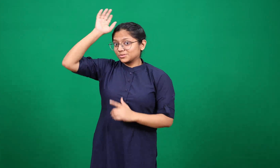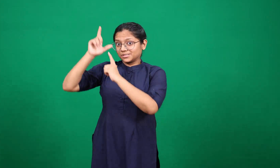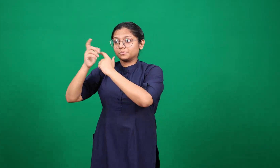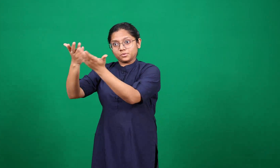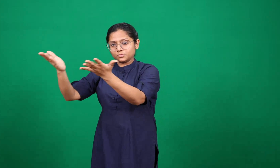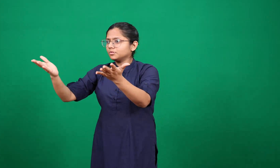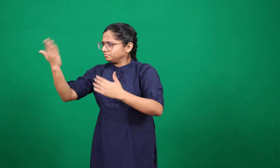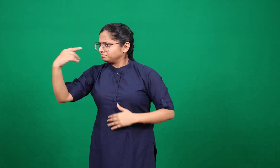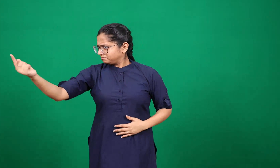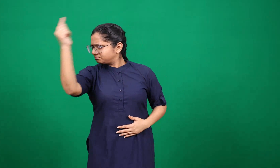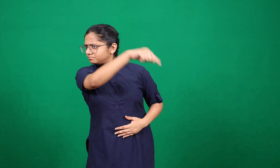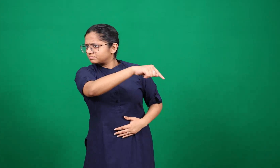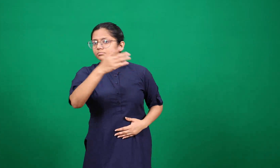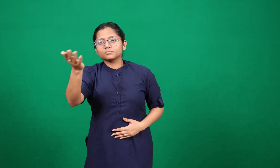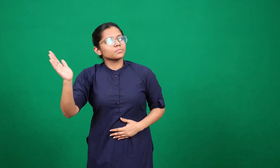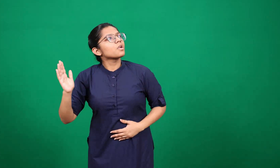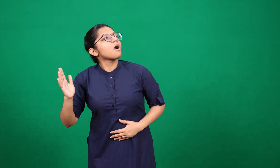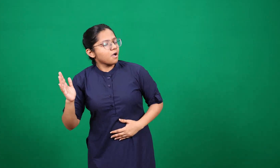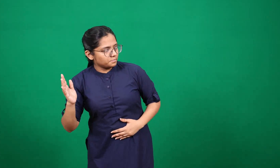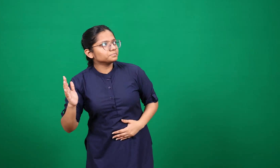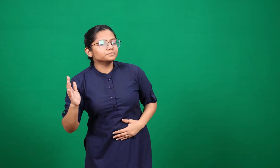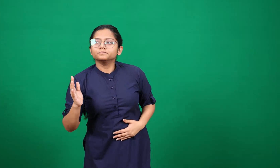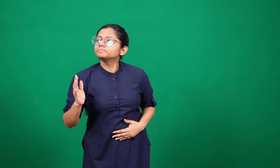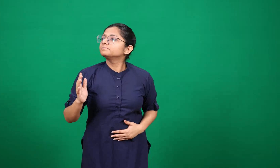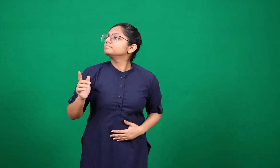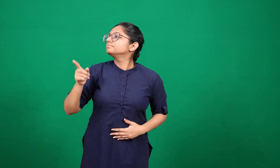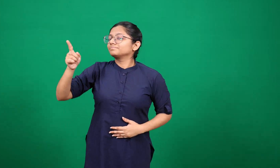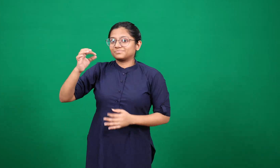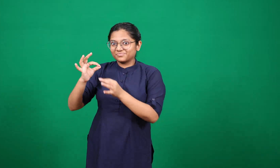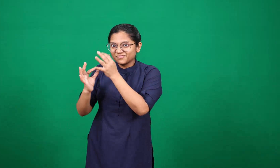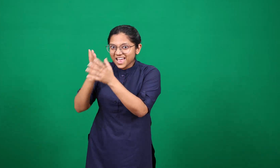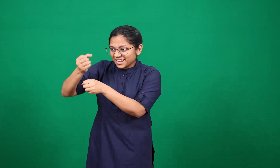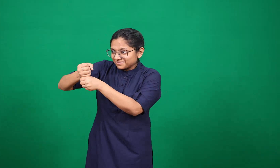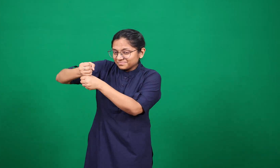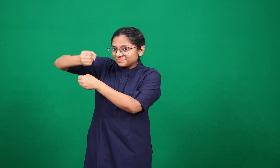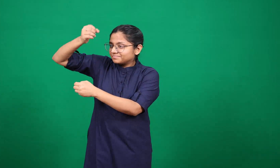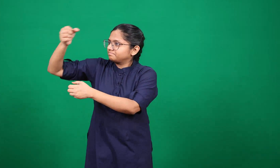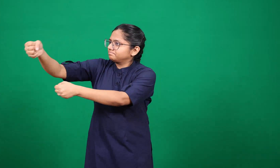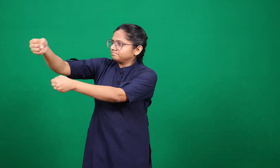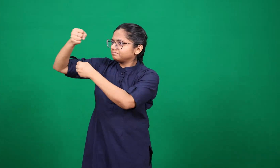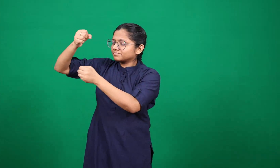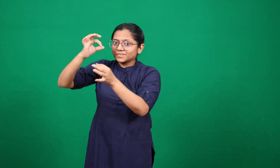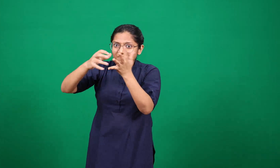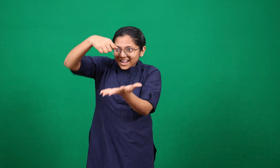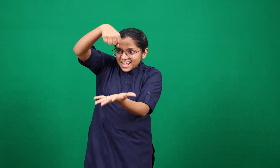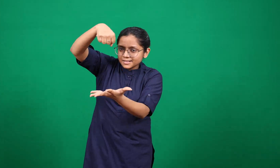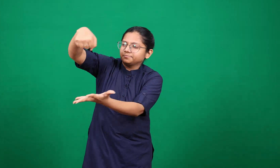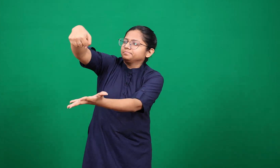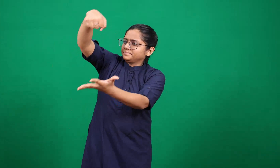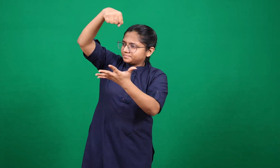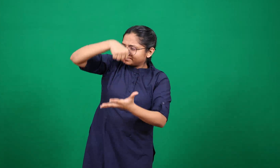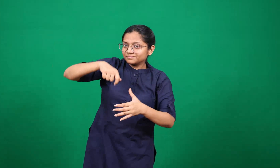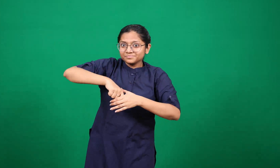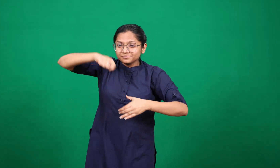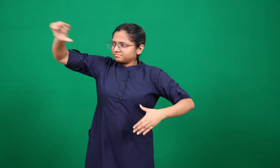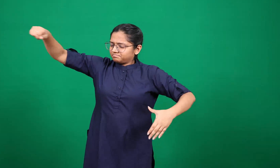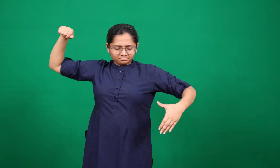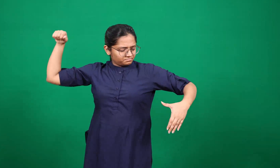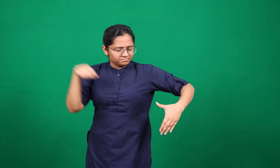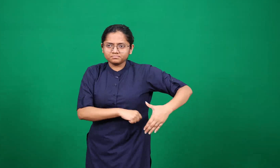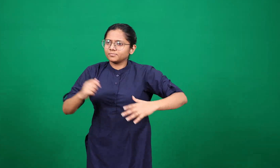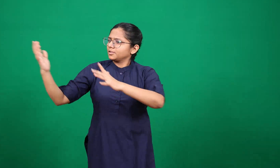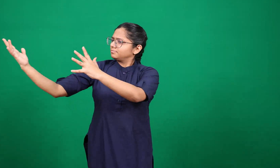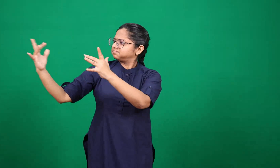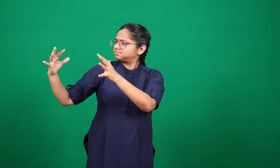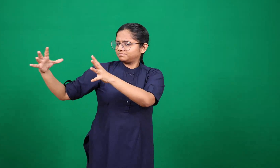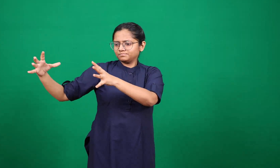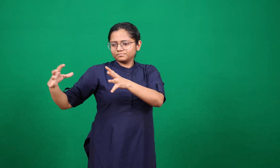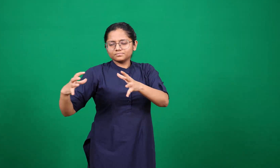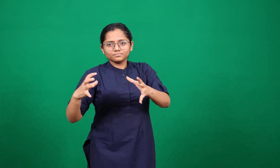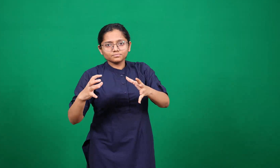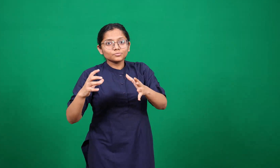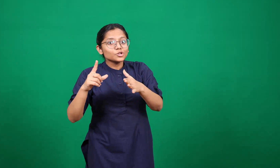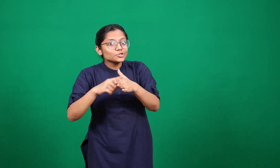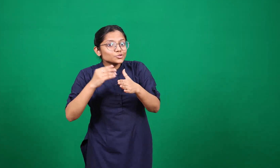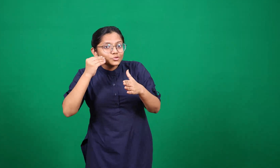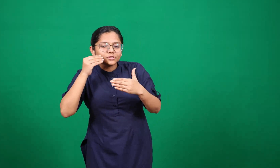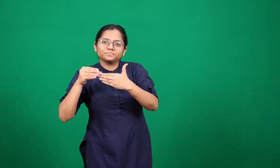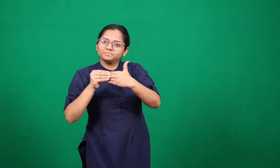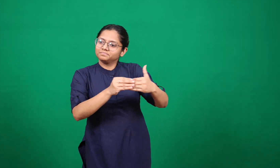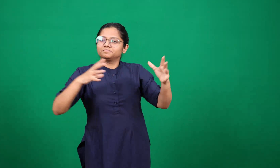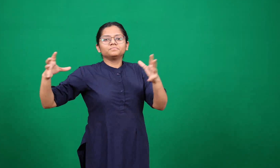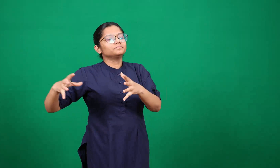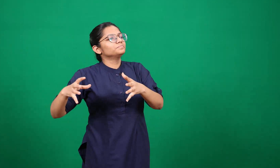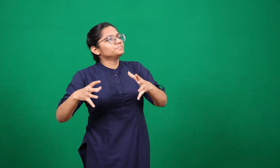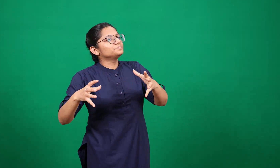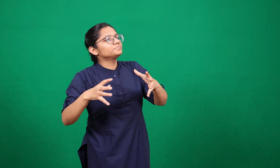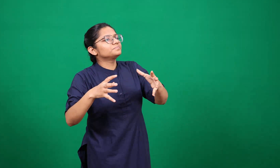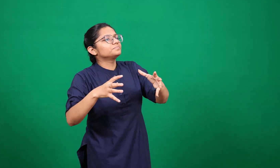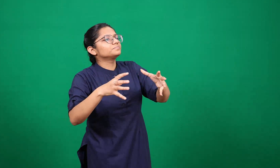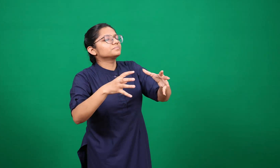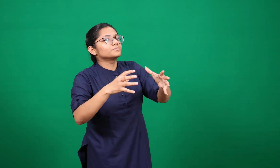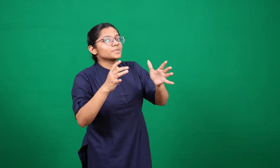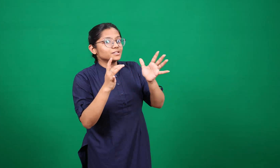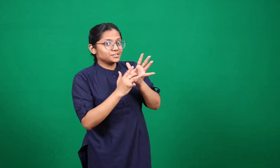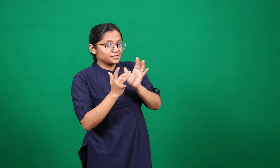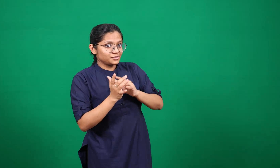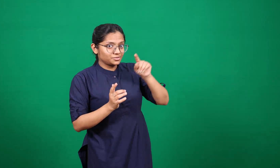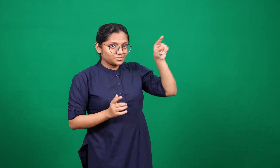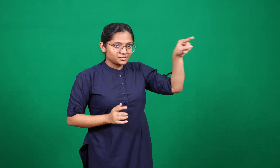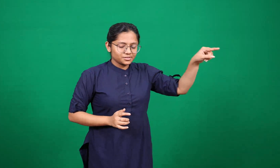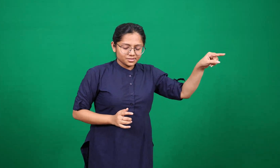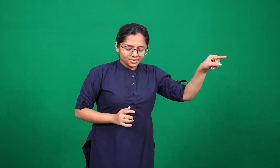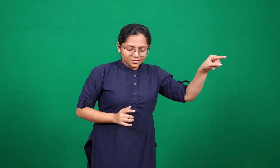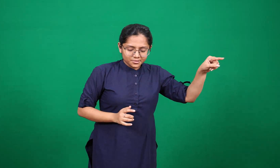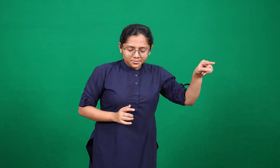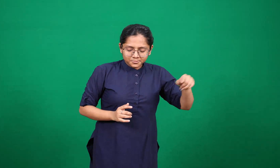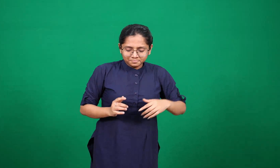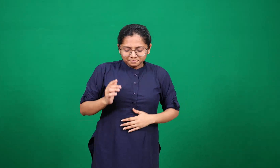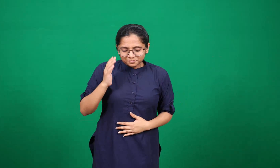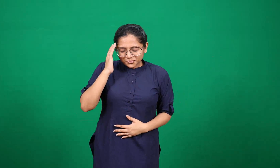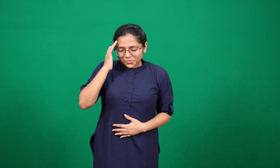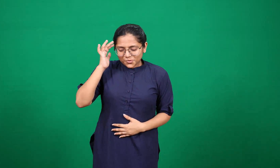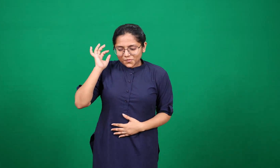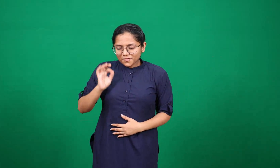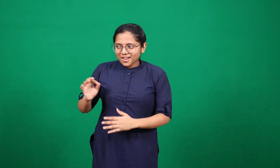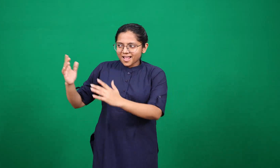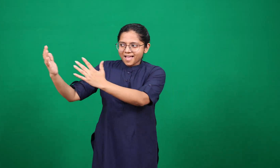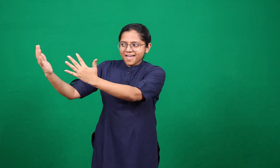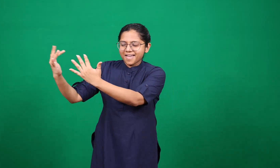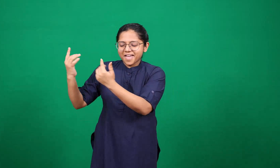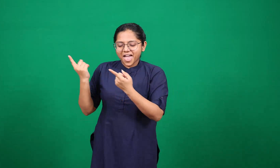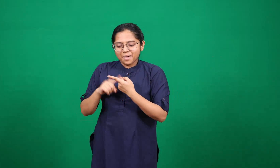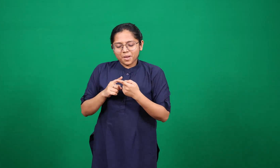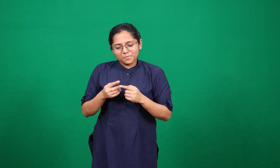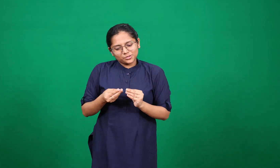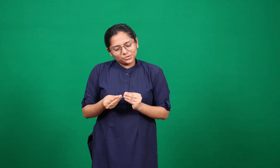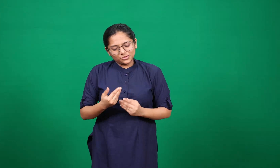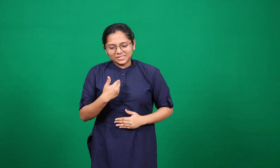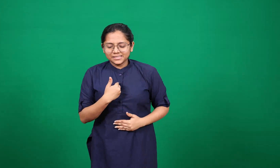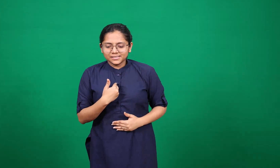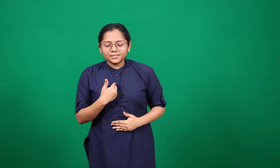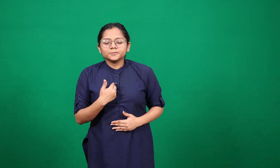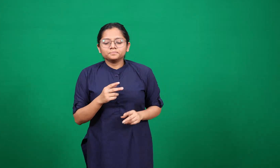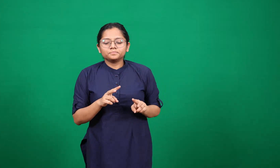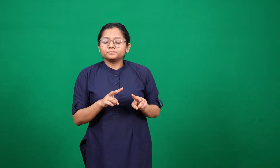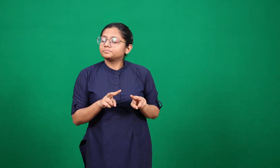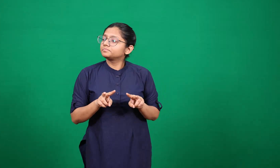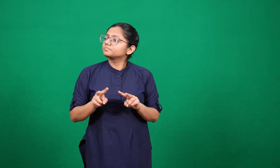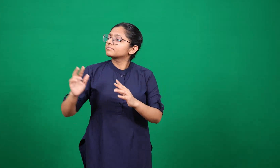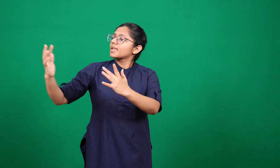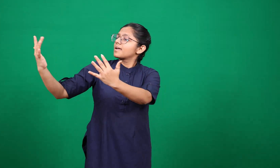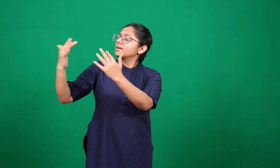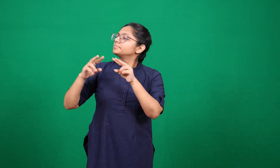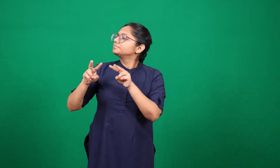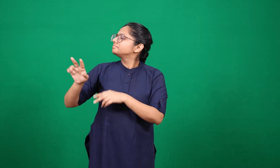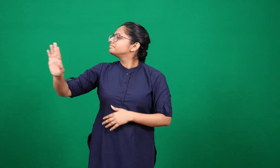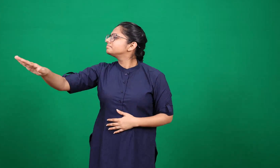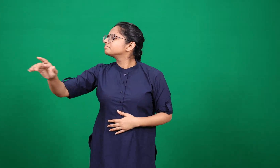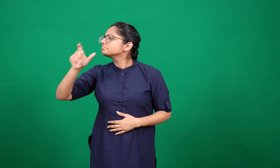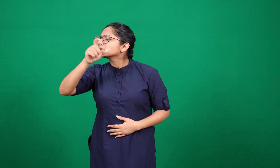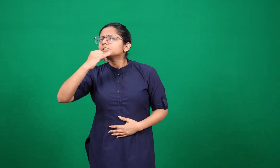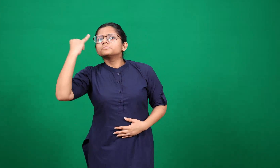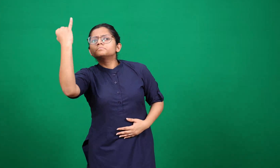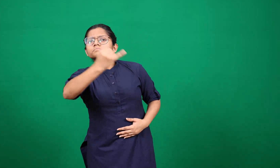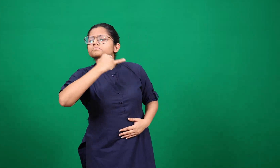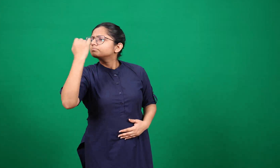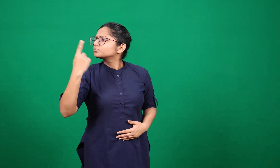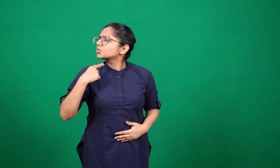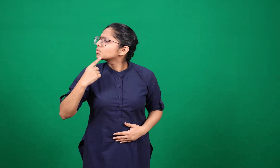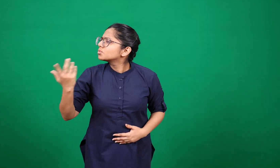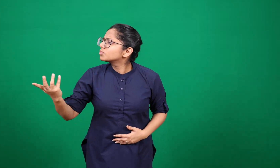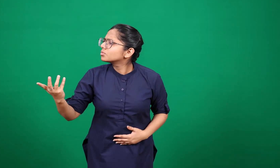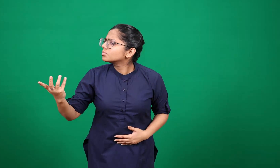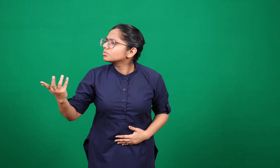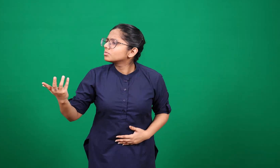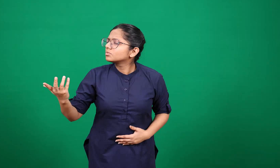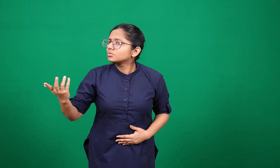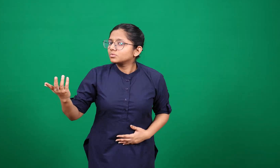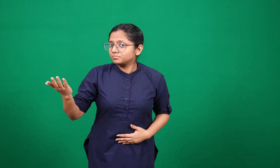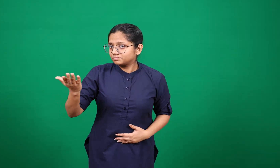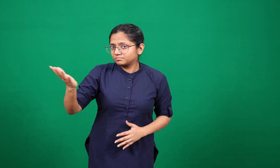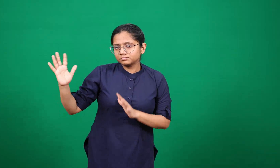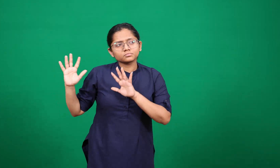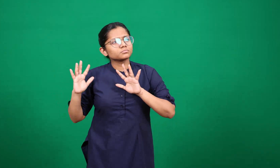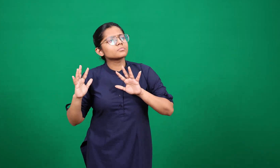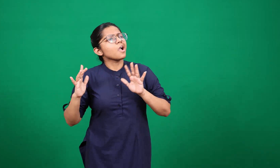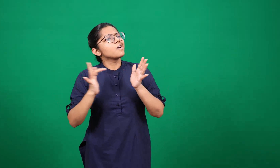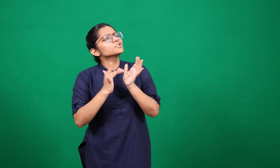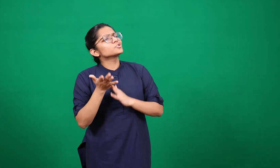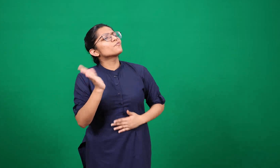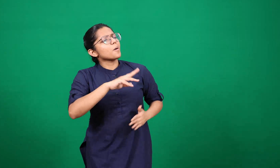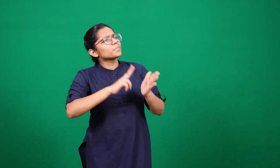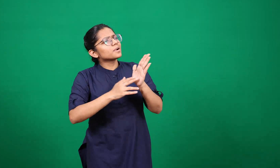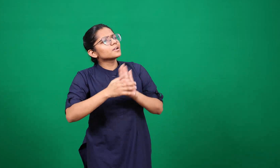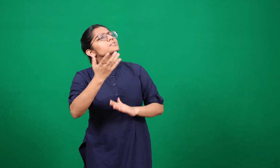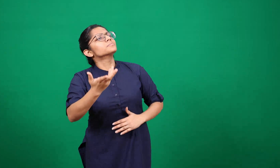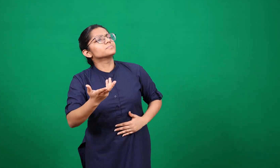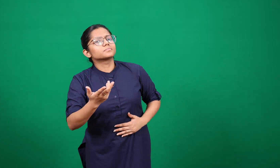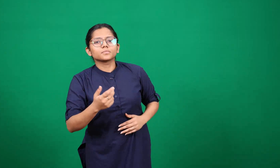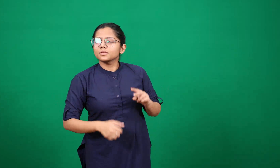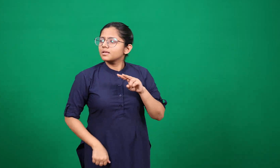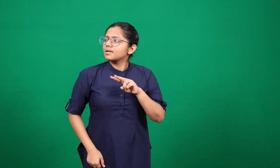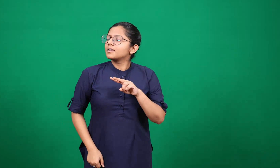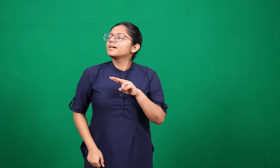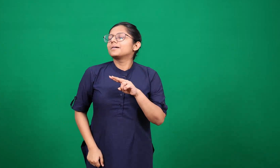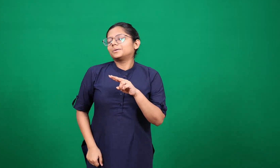They arrived at the garden carrying lanterns, torches, and weapons. Jesus, knowing all that was coming upon Him, stepped forward and asked them, "Whom are you seeking?"